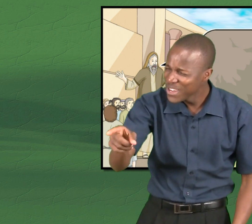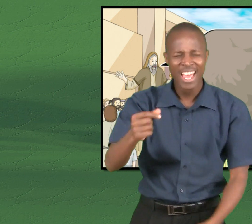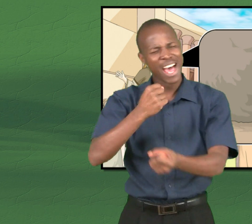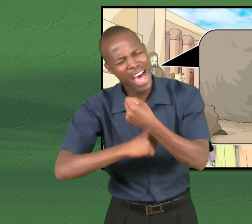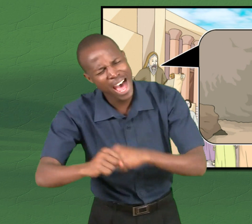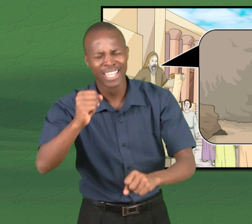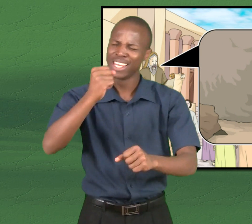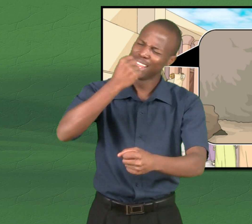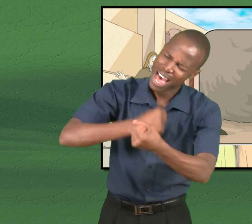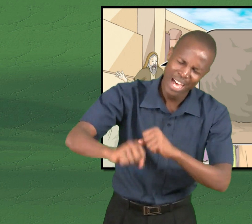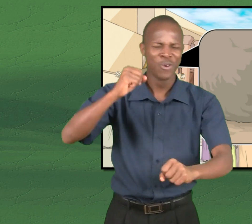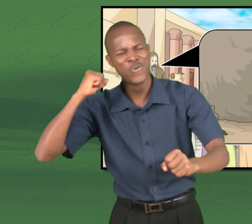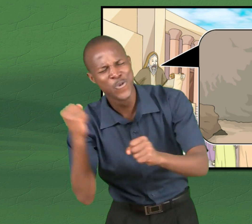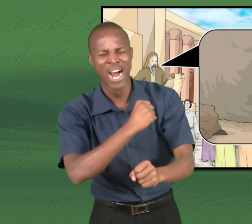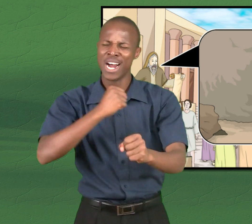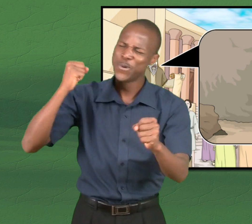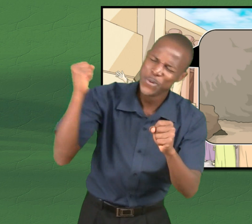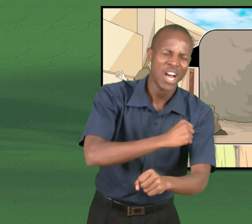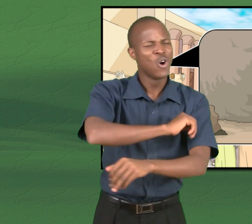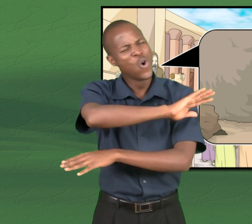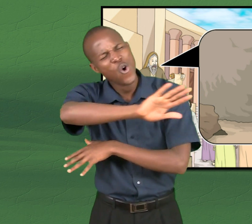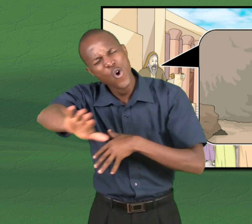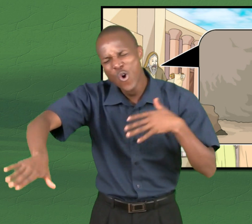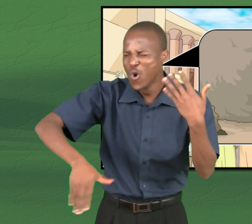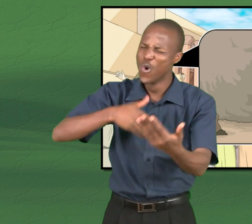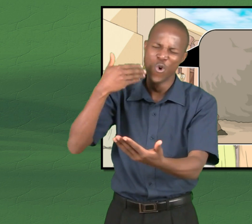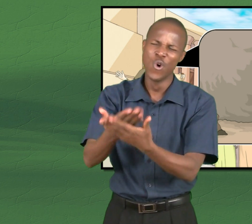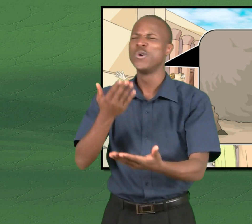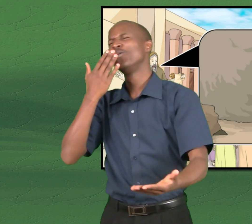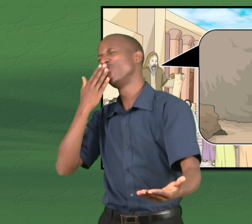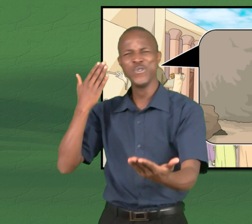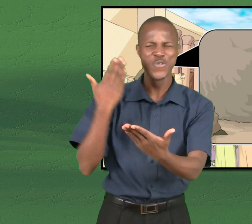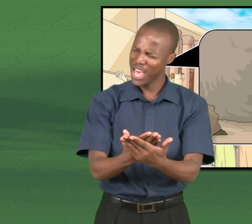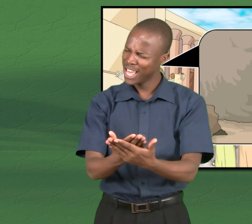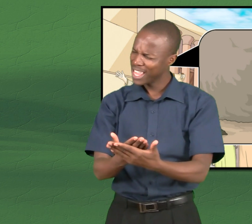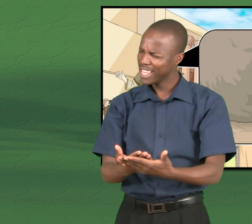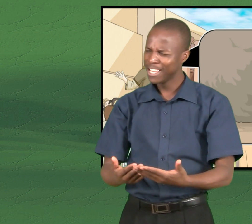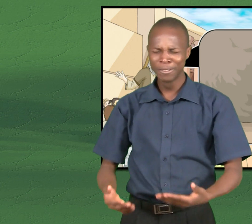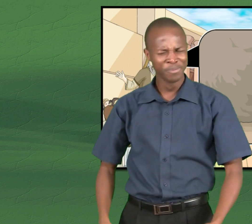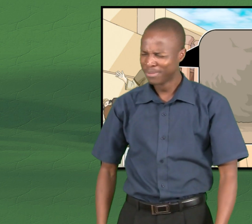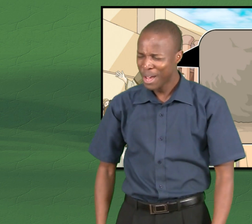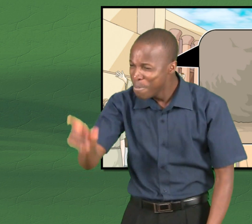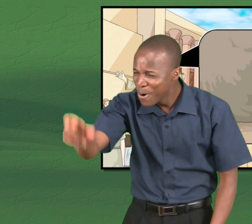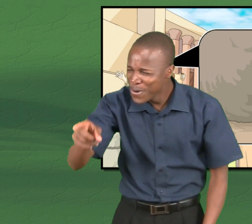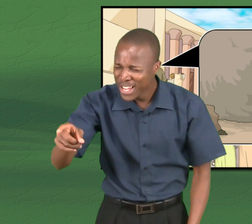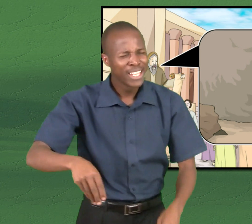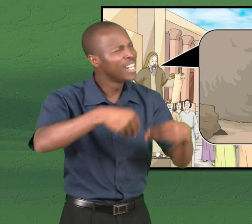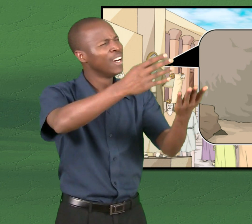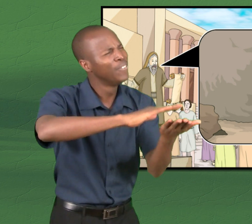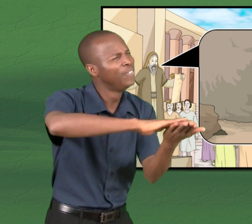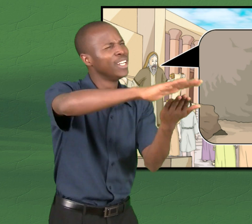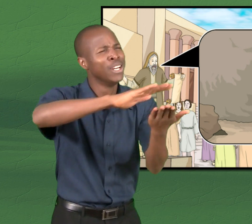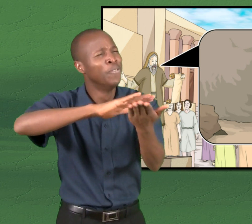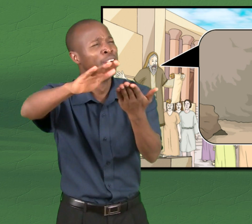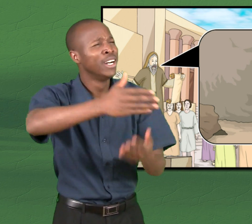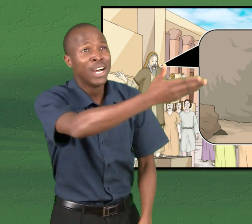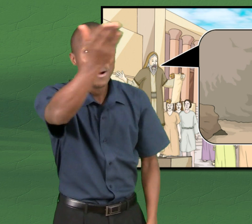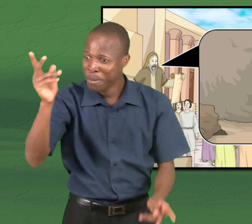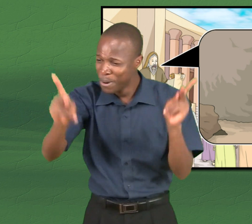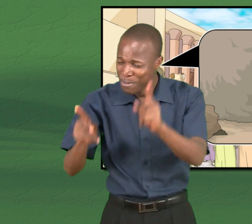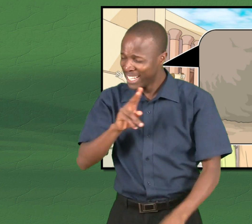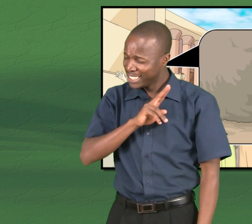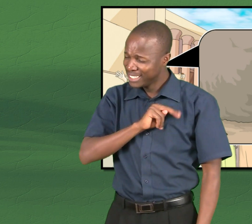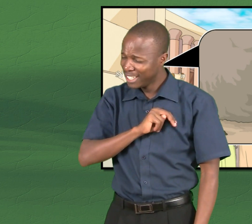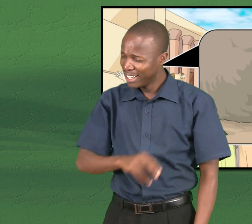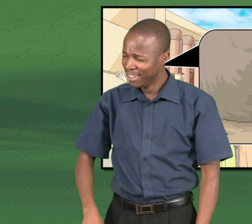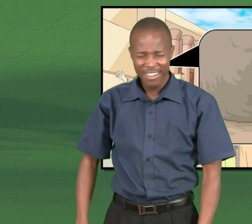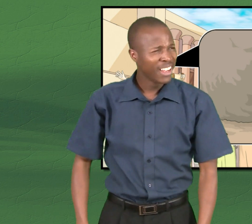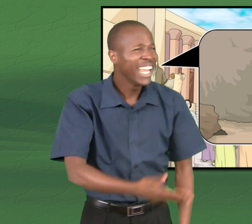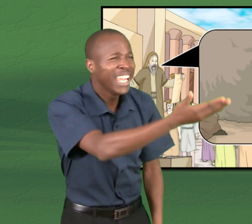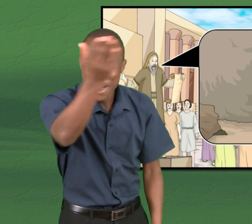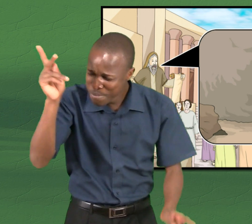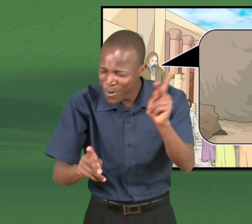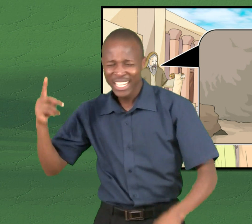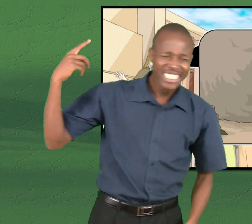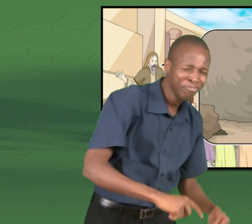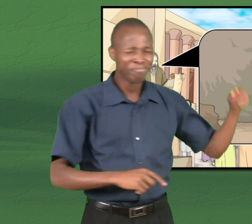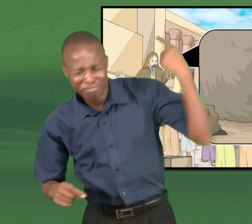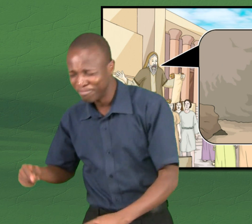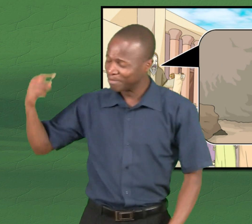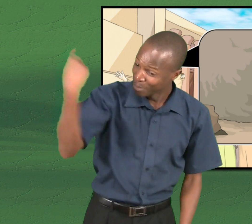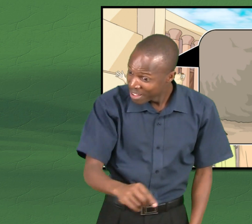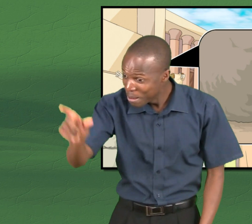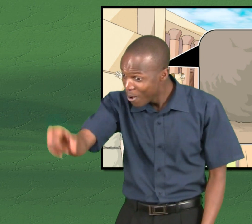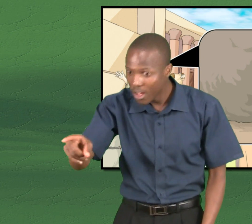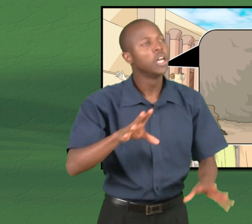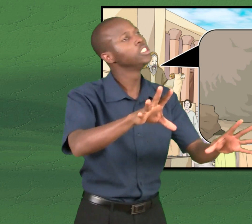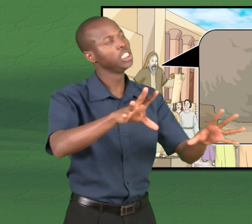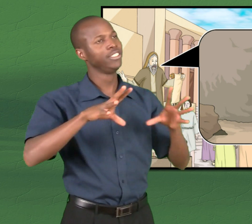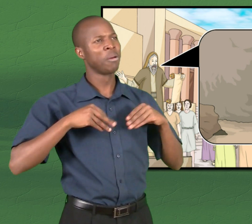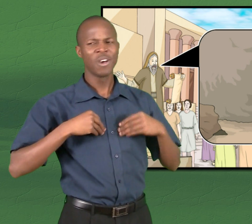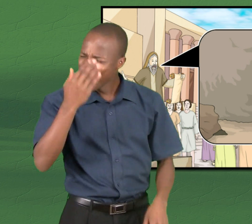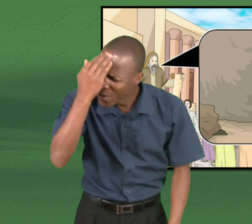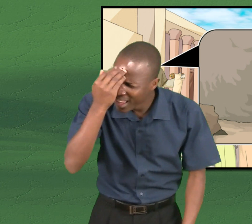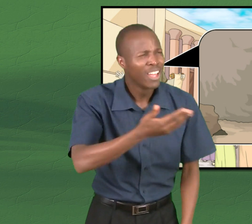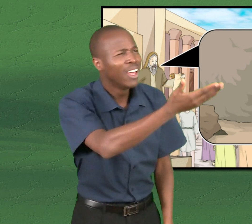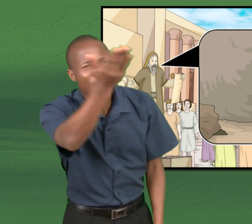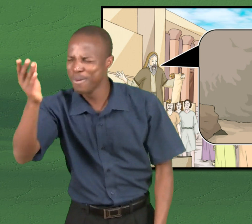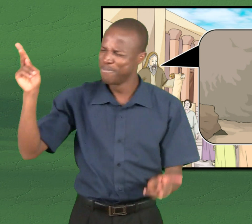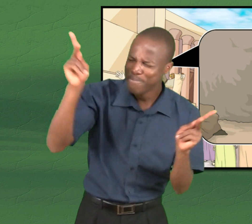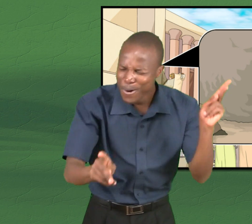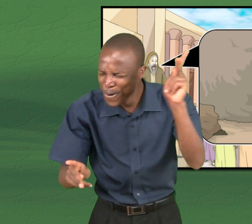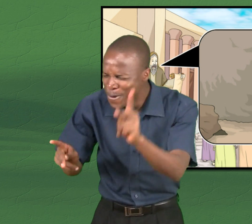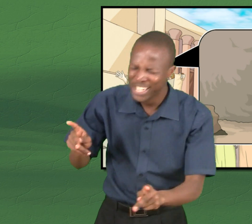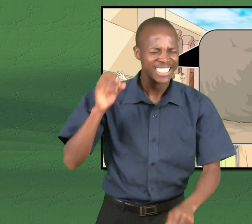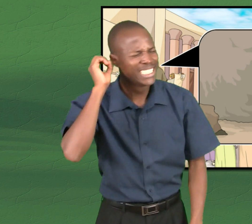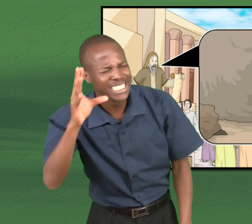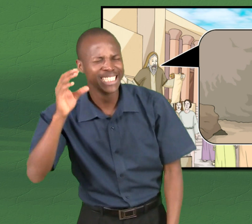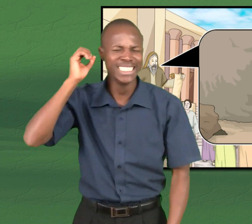Yet it was the LORD’s will to crush Him and to cause Him to suffer;